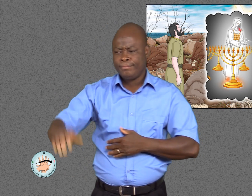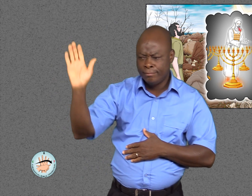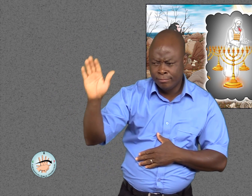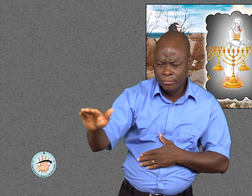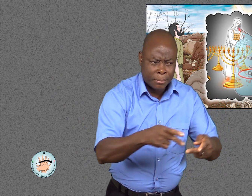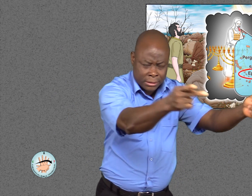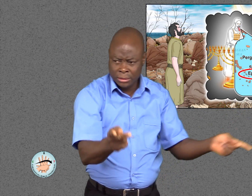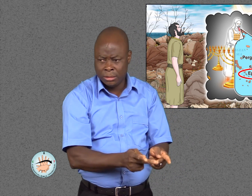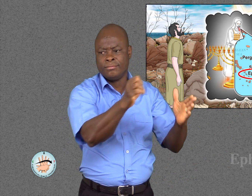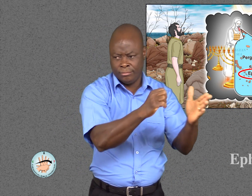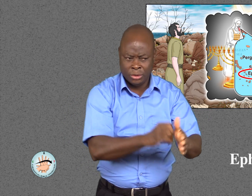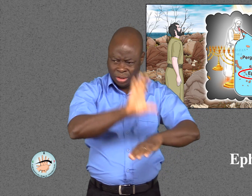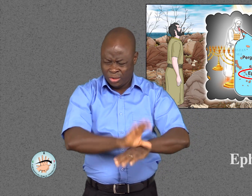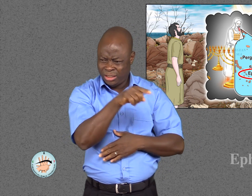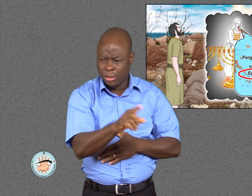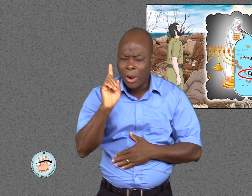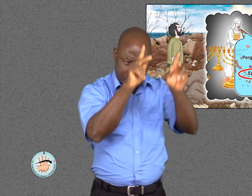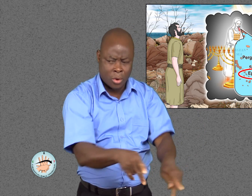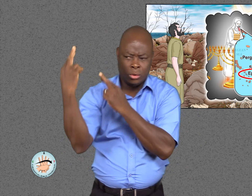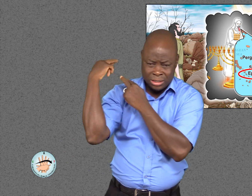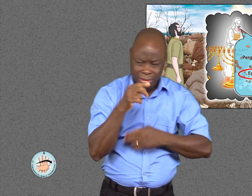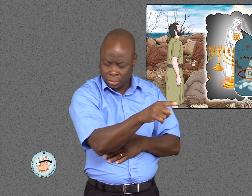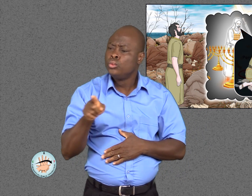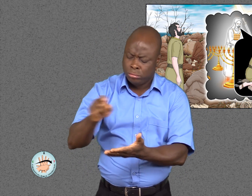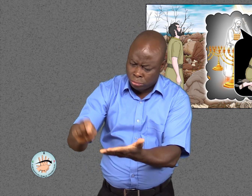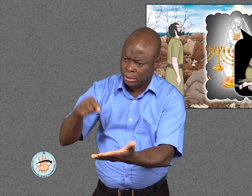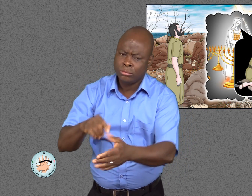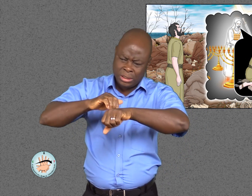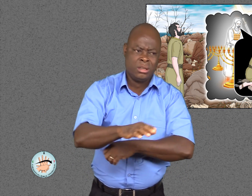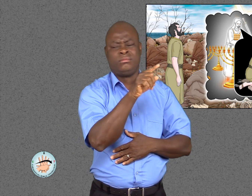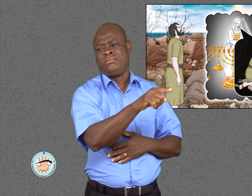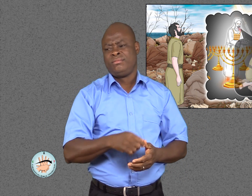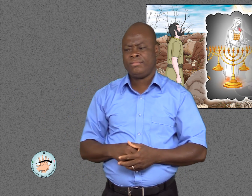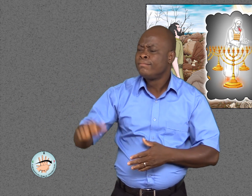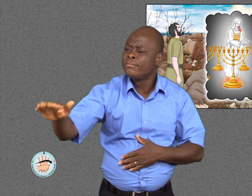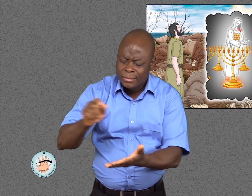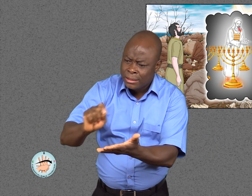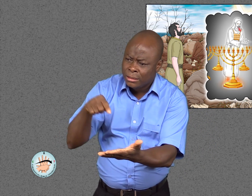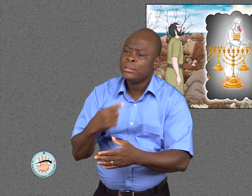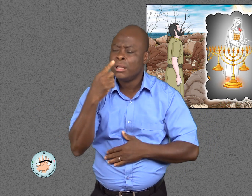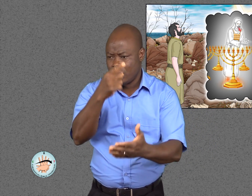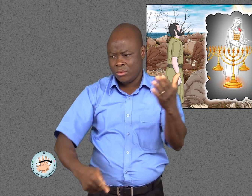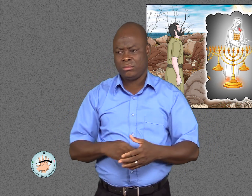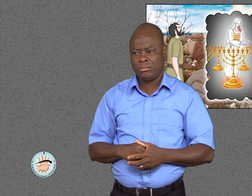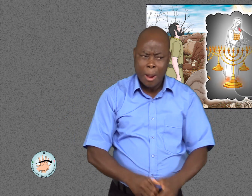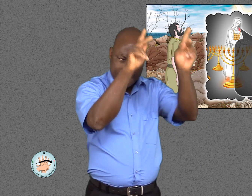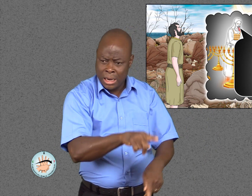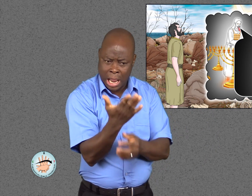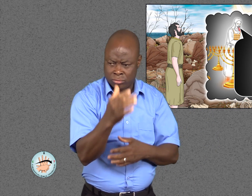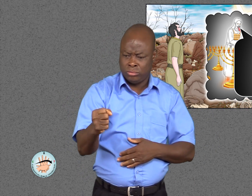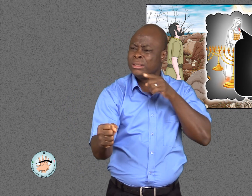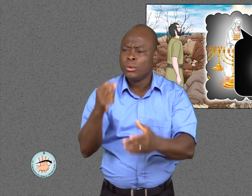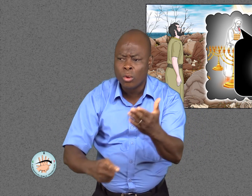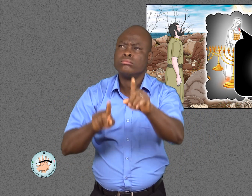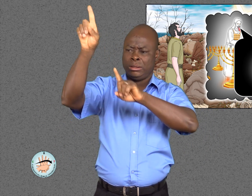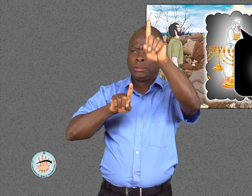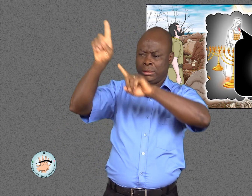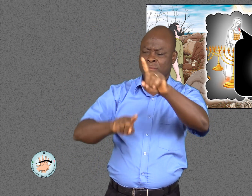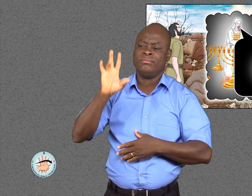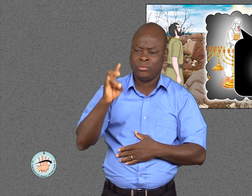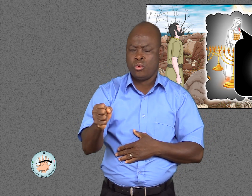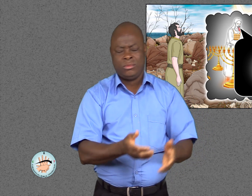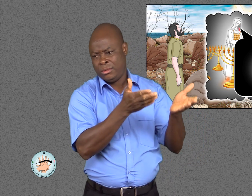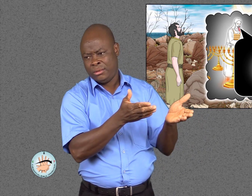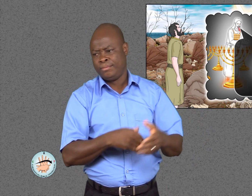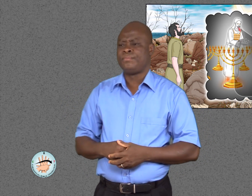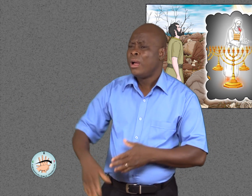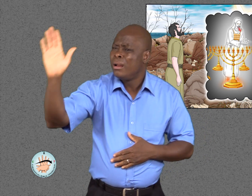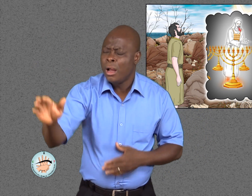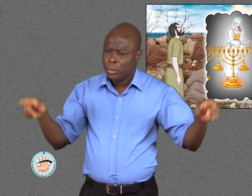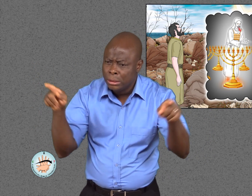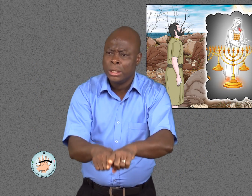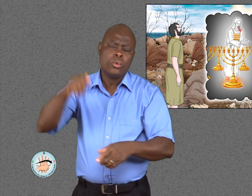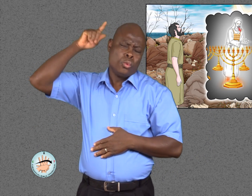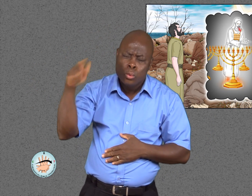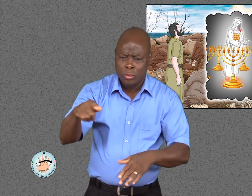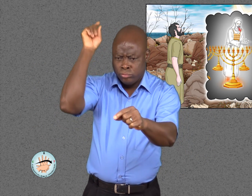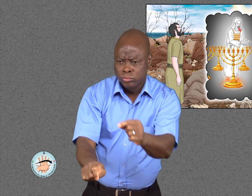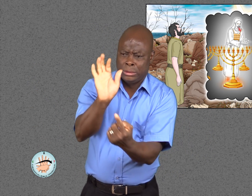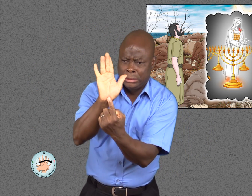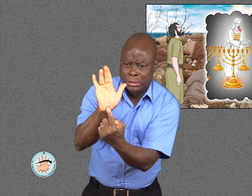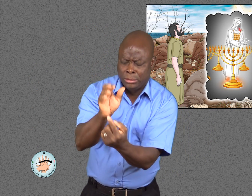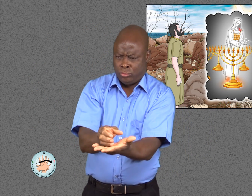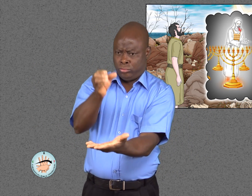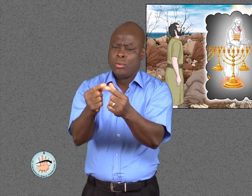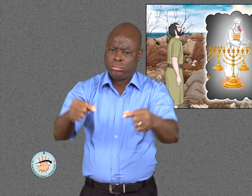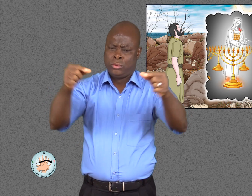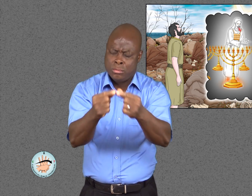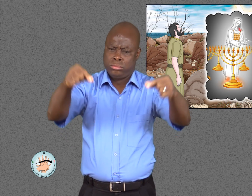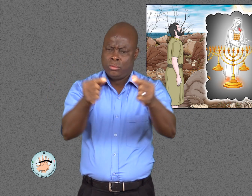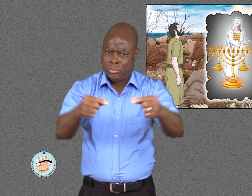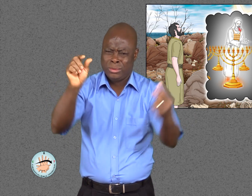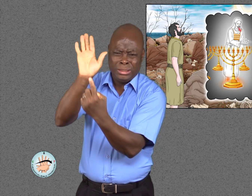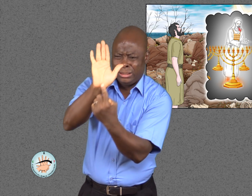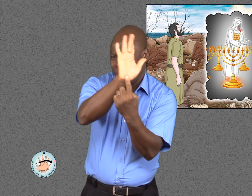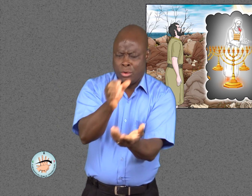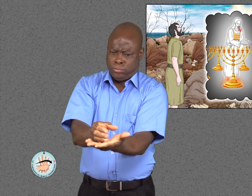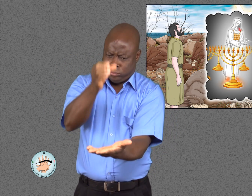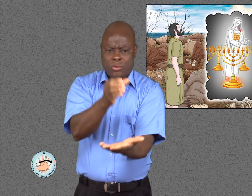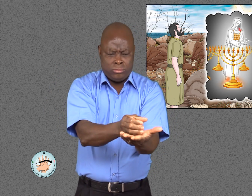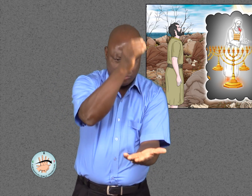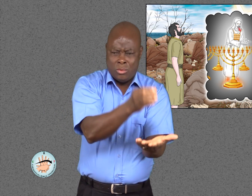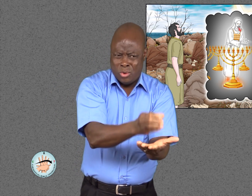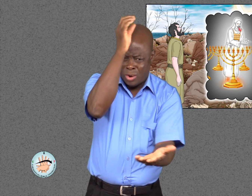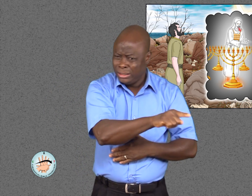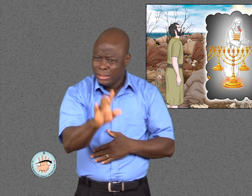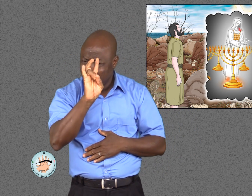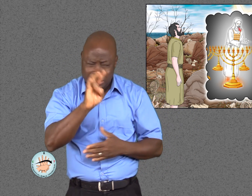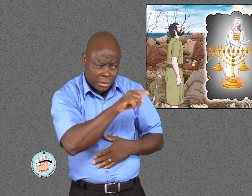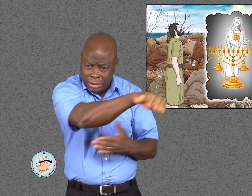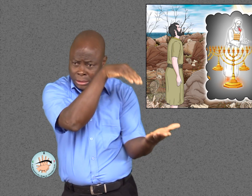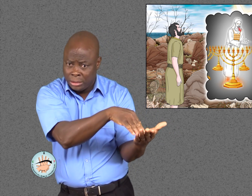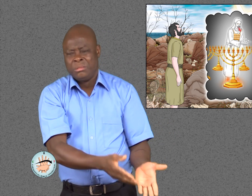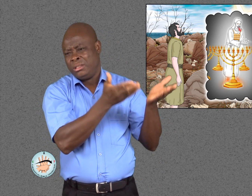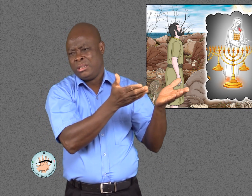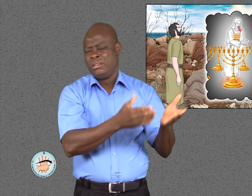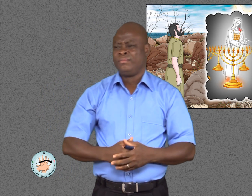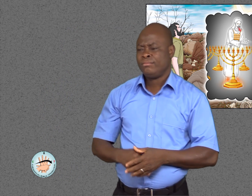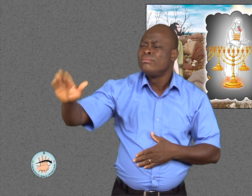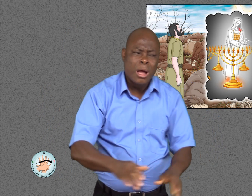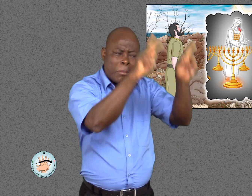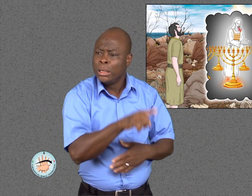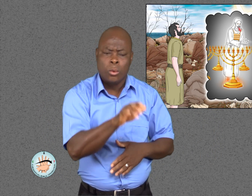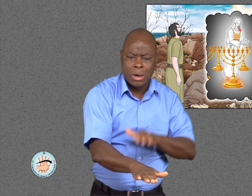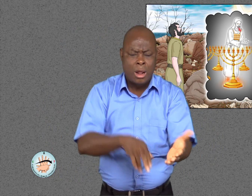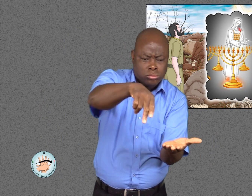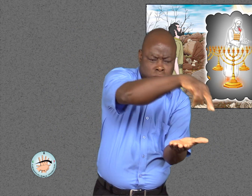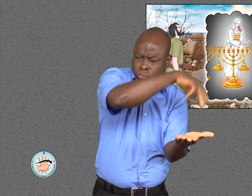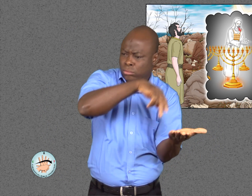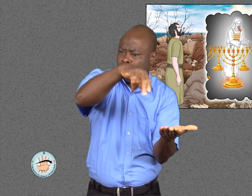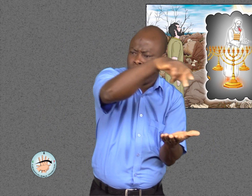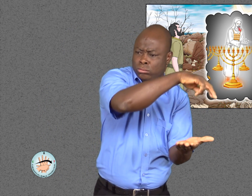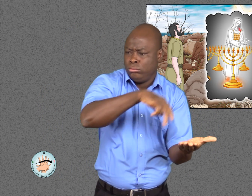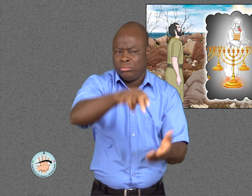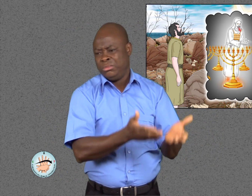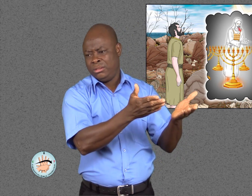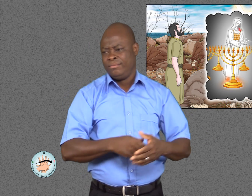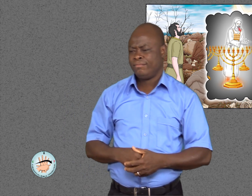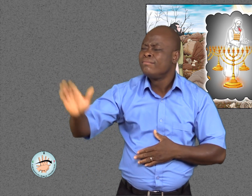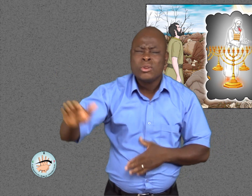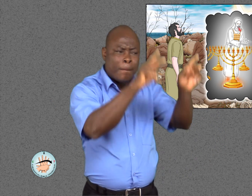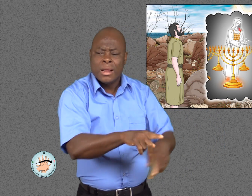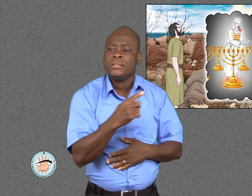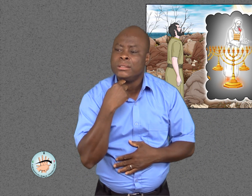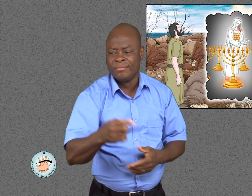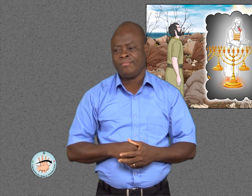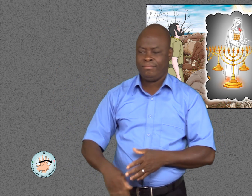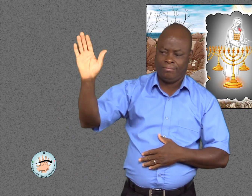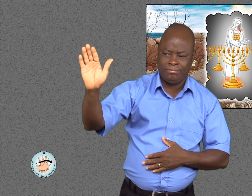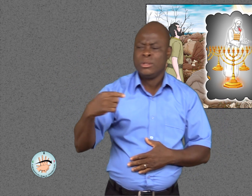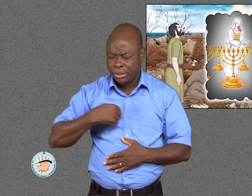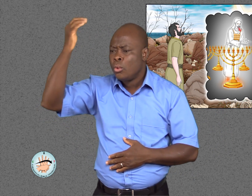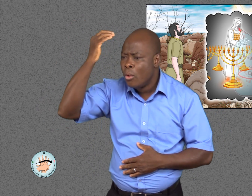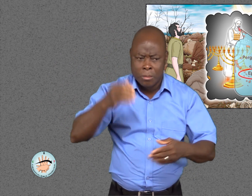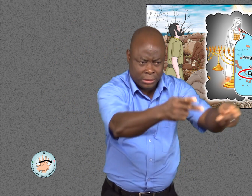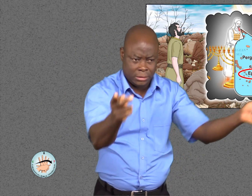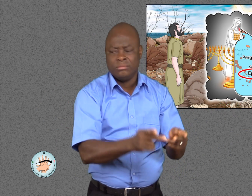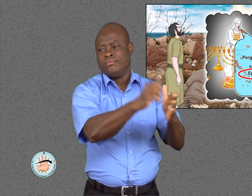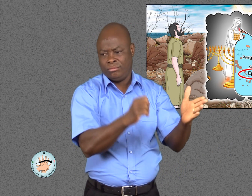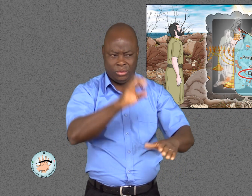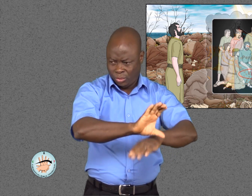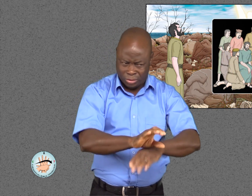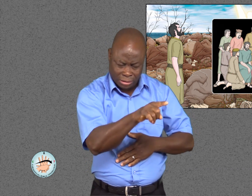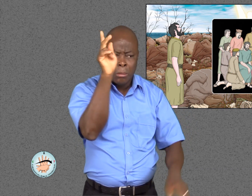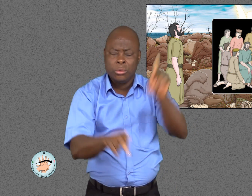“To the angel of the church in Ephesus write: These are the words of Him who holds the seven stars in His right hand and walks among the seven golden lampstands.